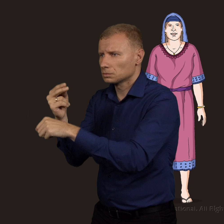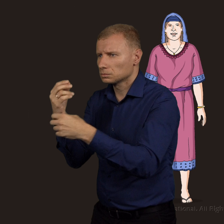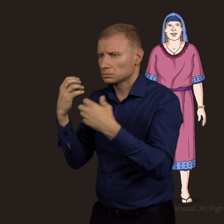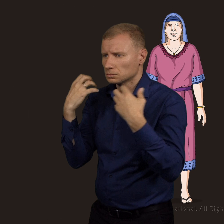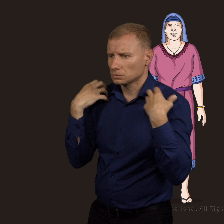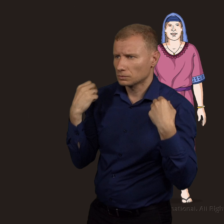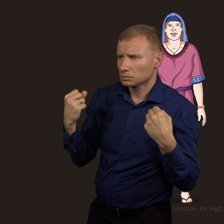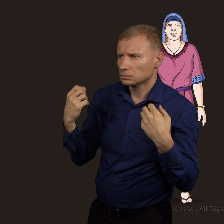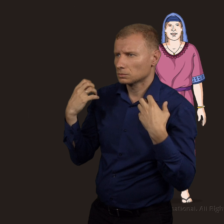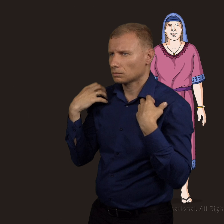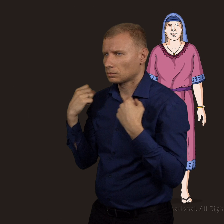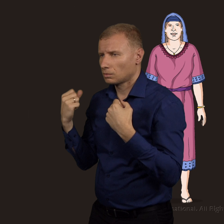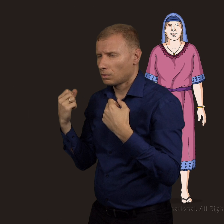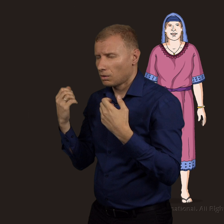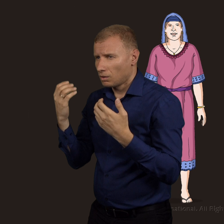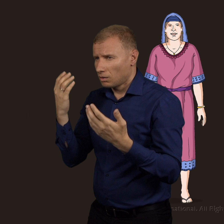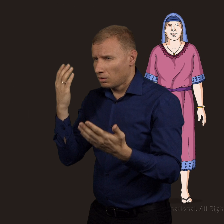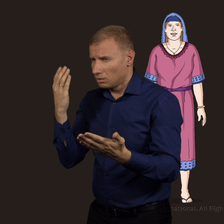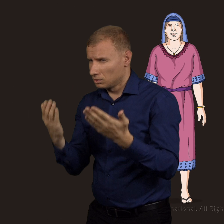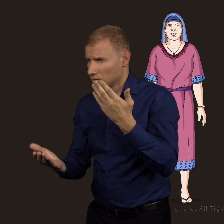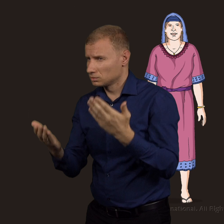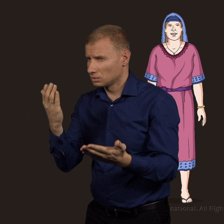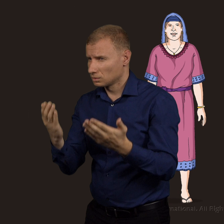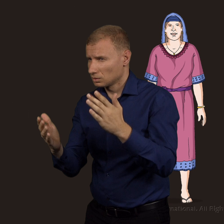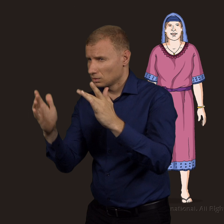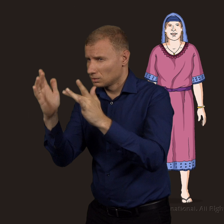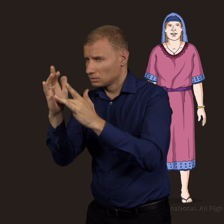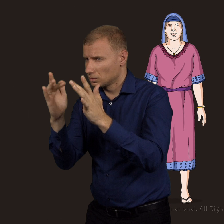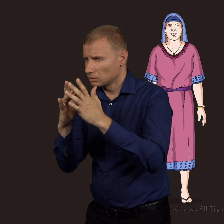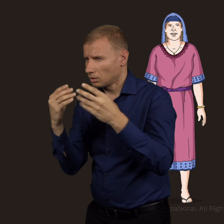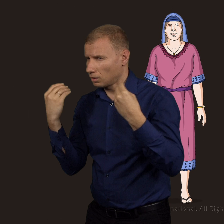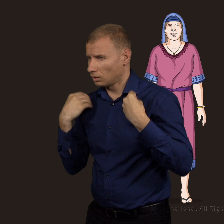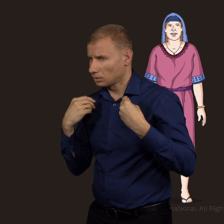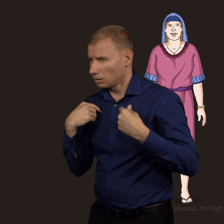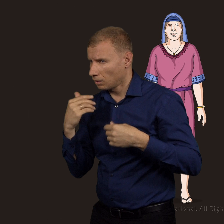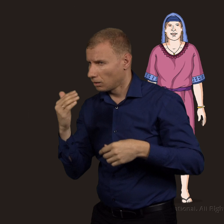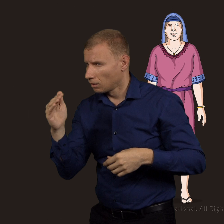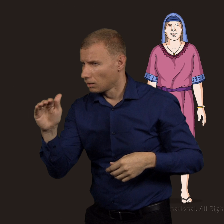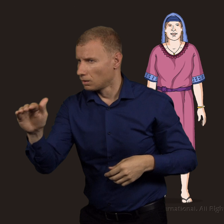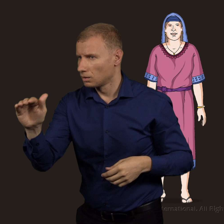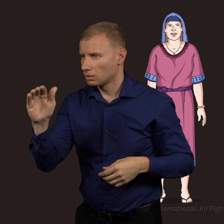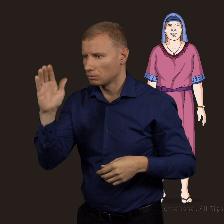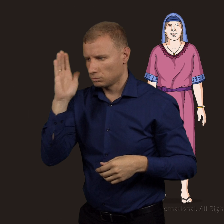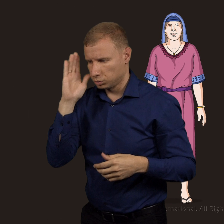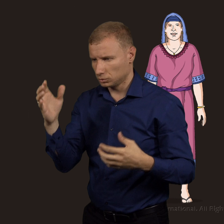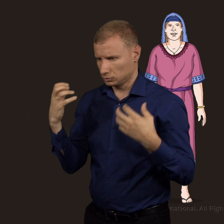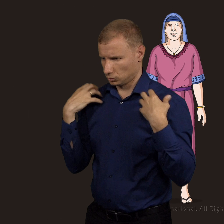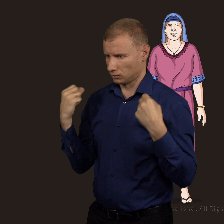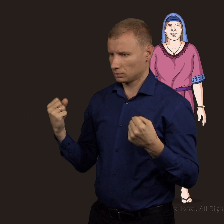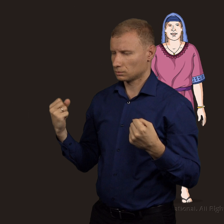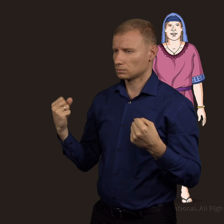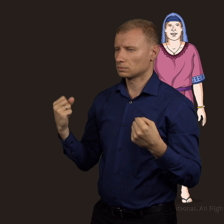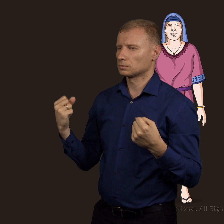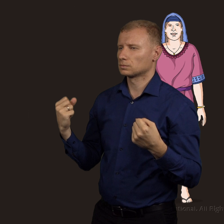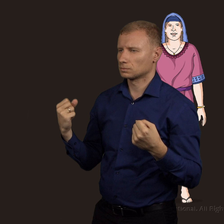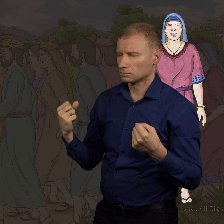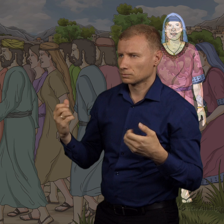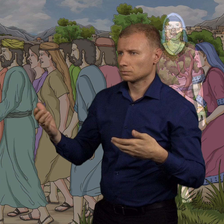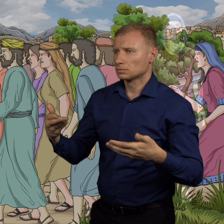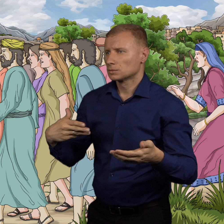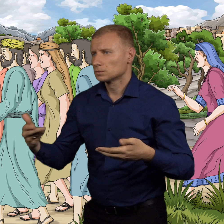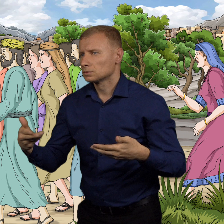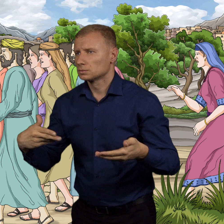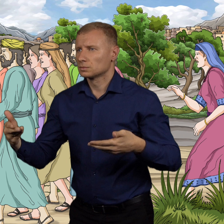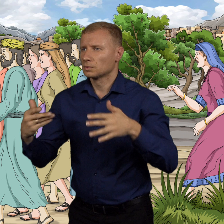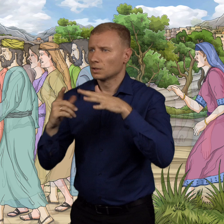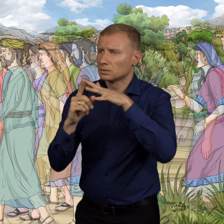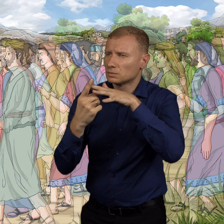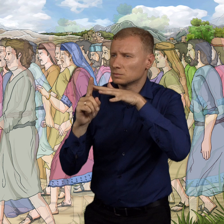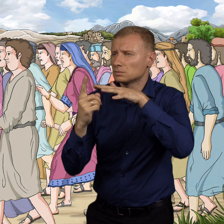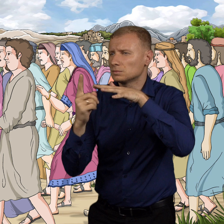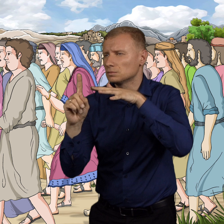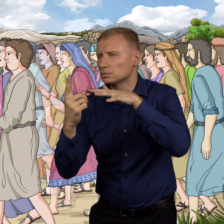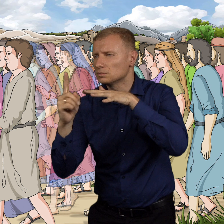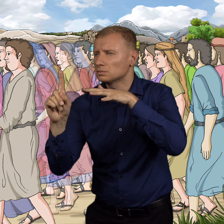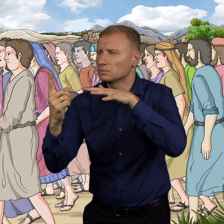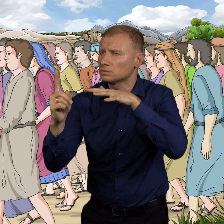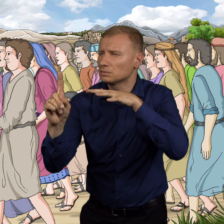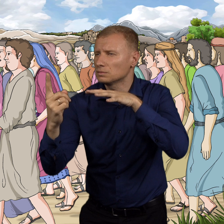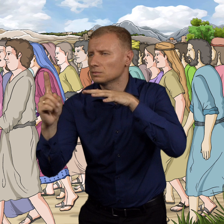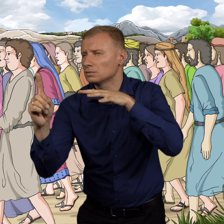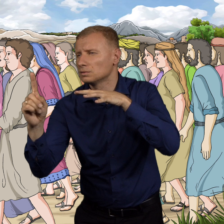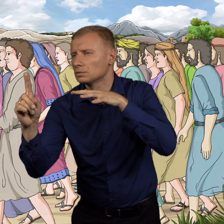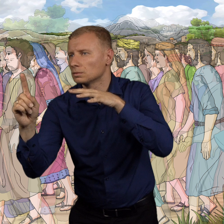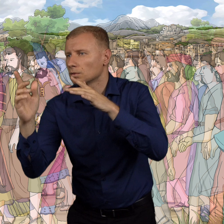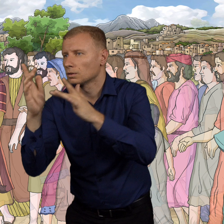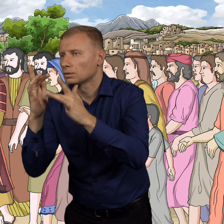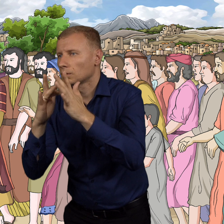Instead, her condition had only grown worse.